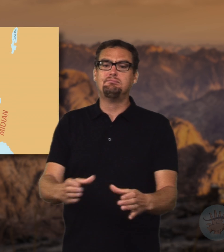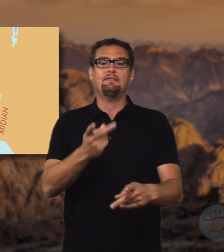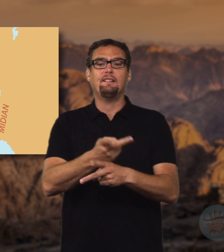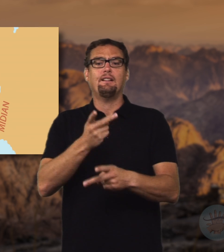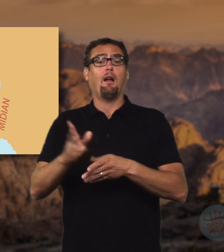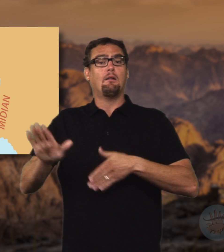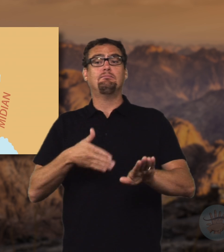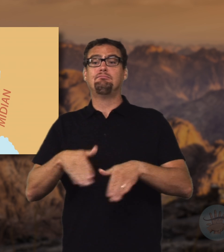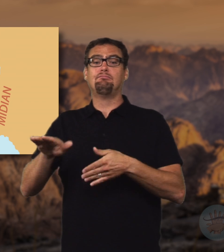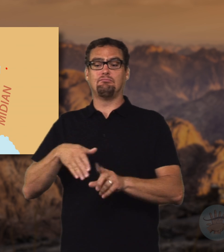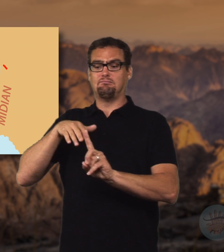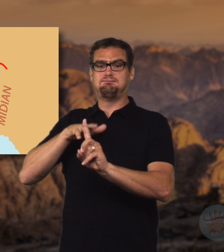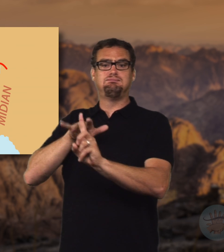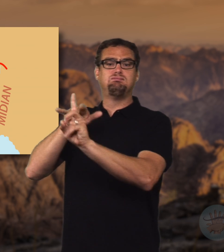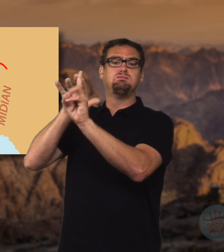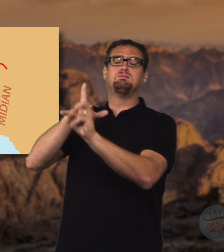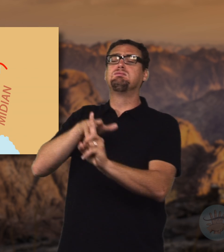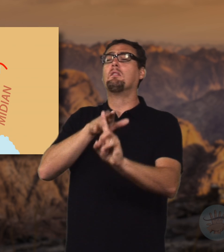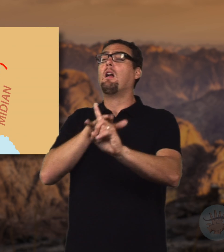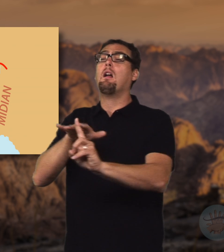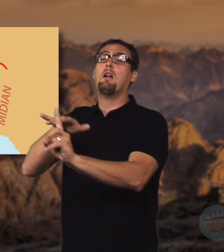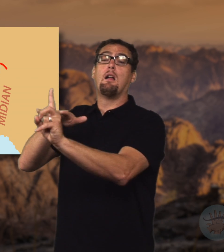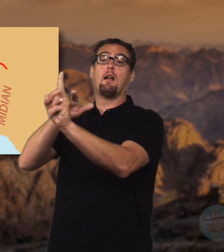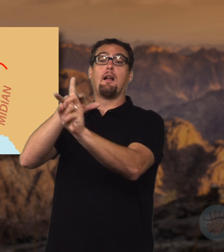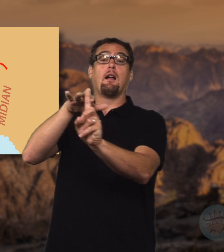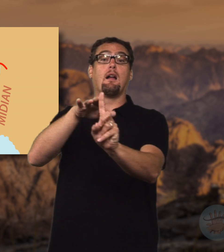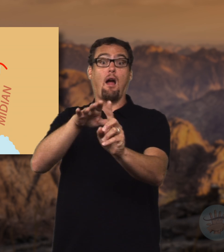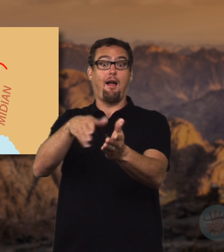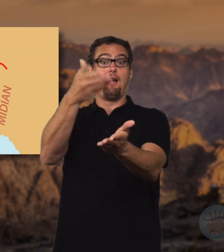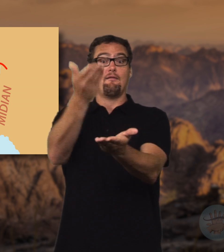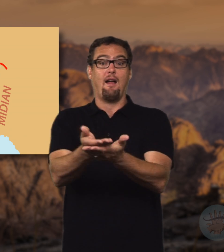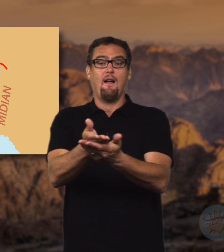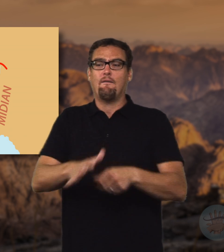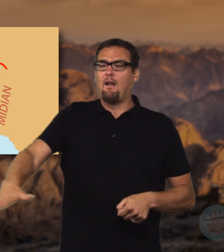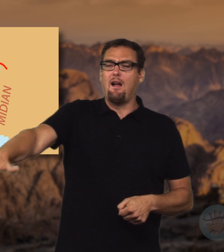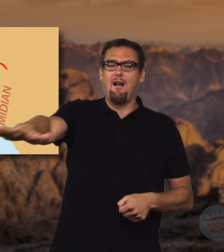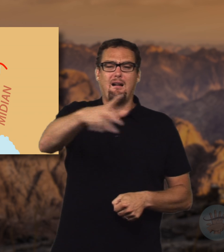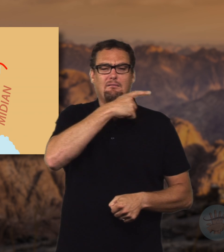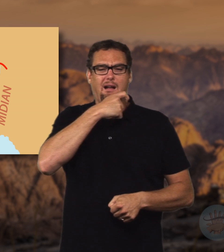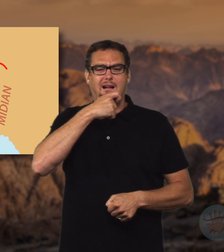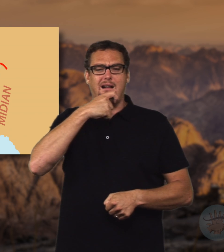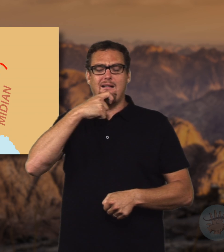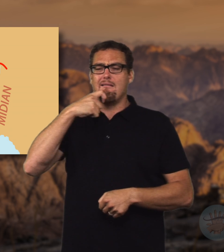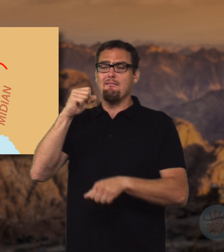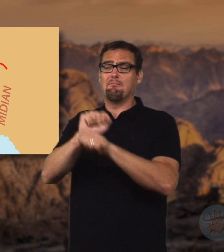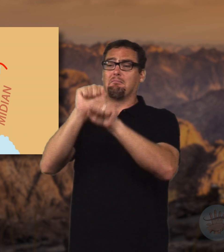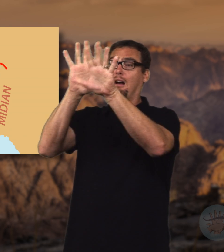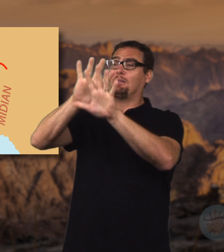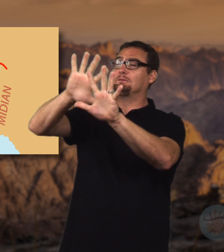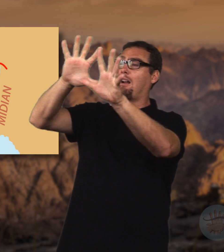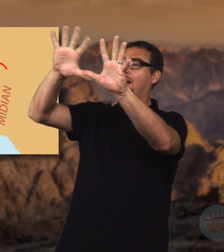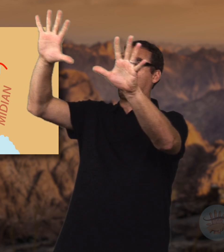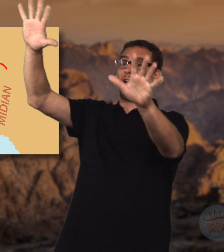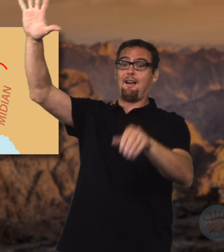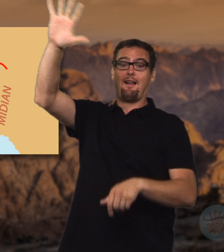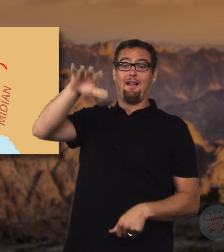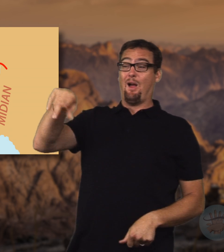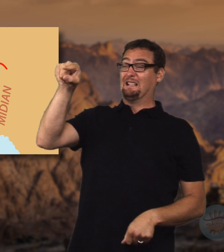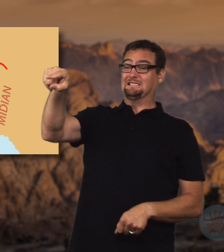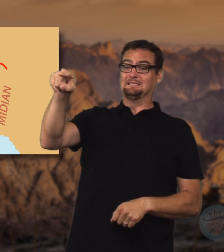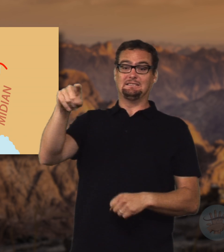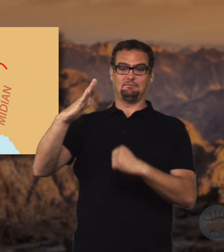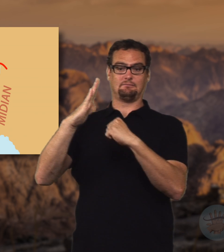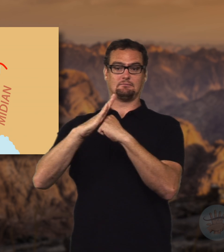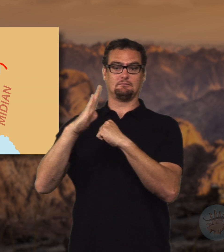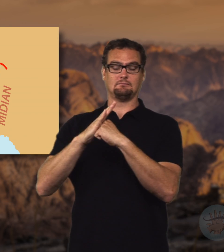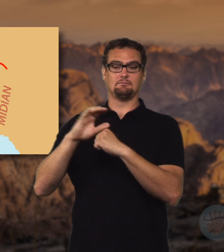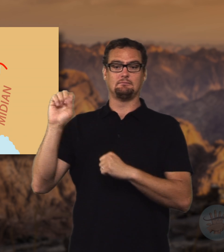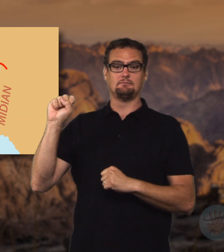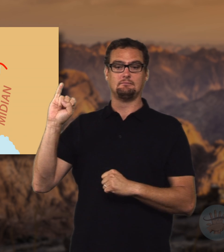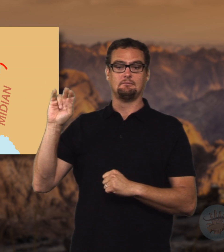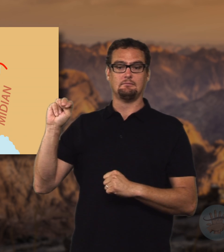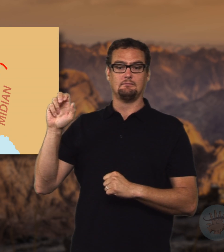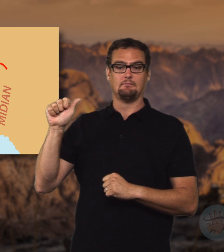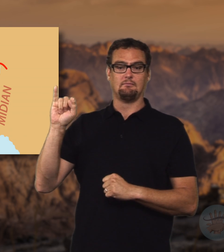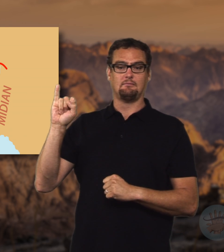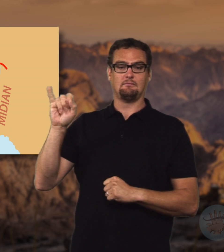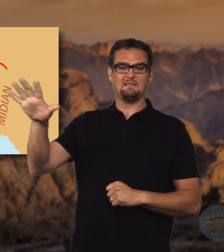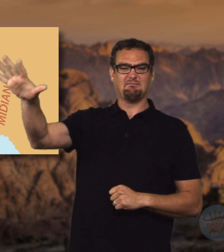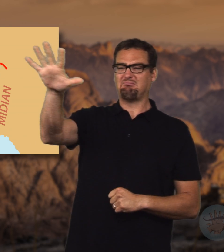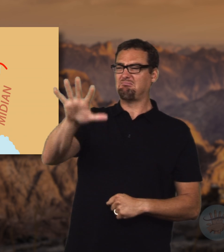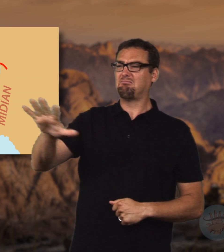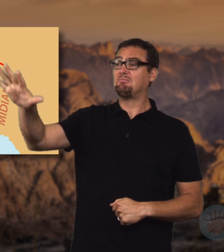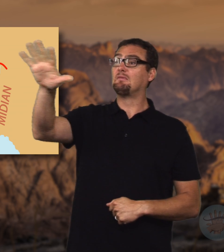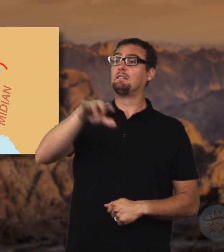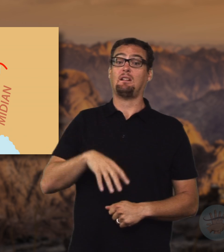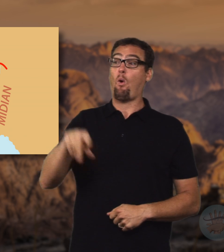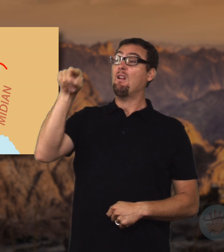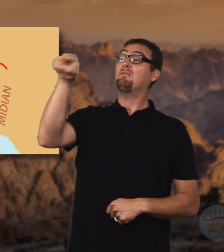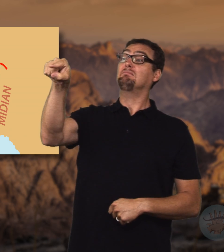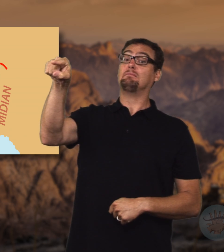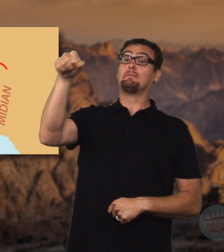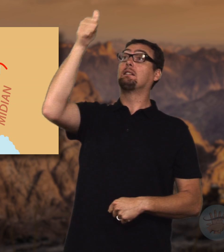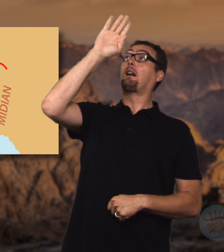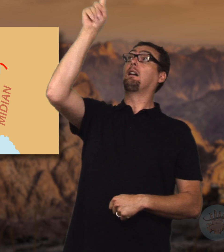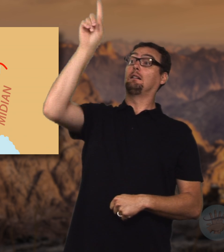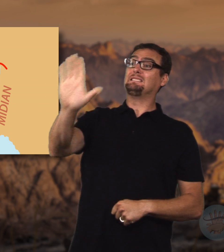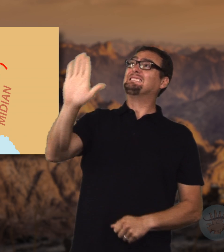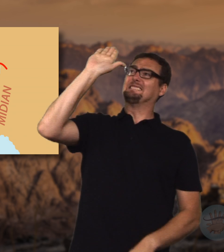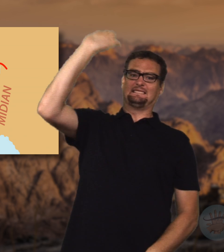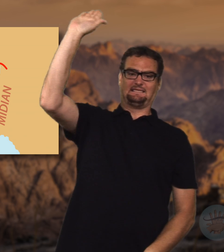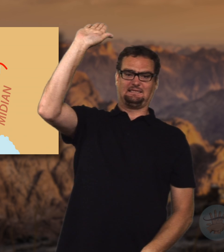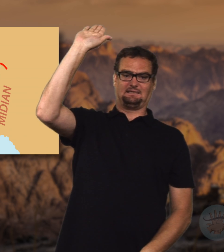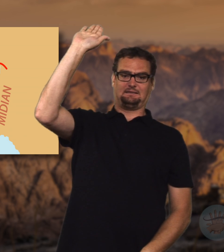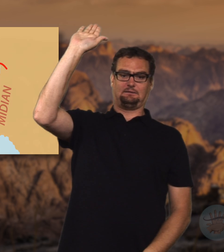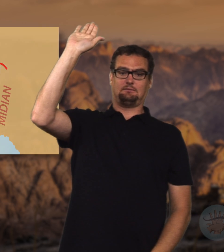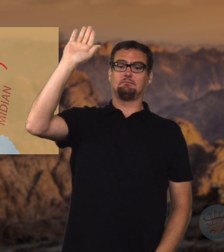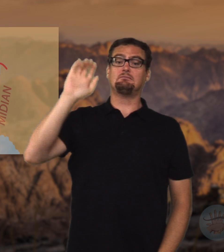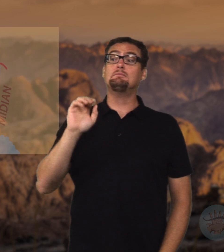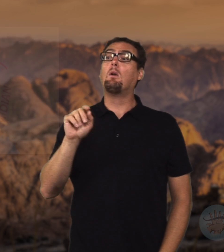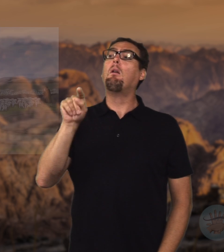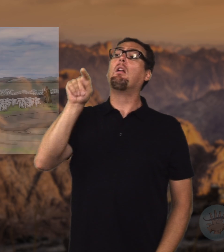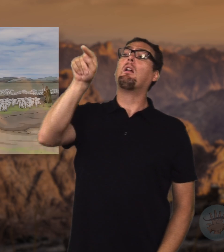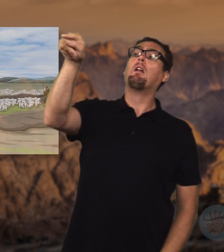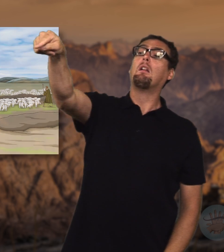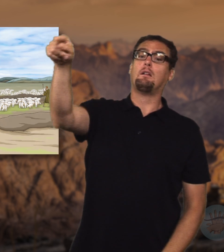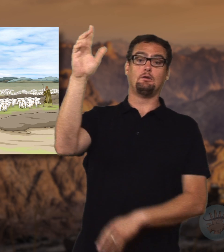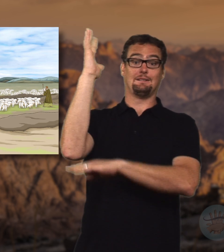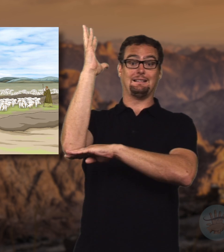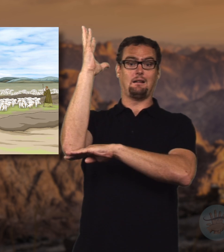He led the flock to the far side of the wilderness and came to Horeb, the mountain of God.